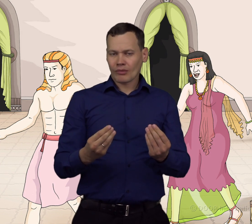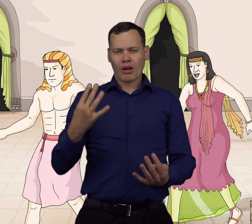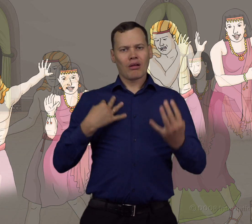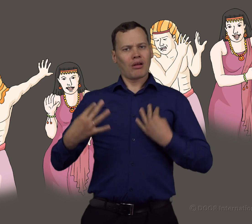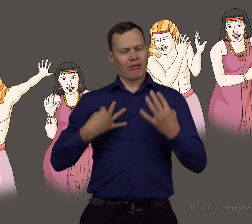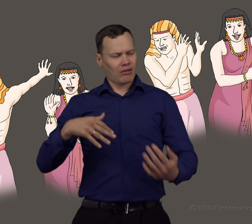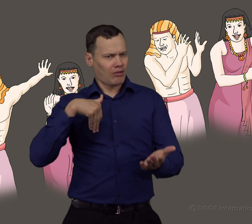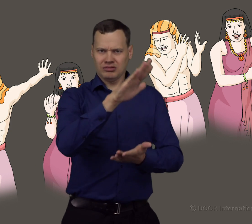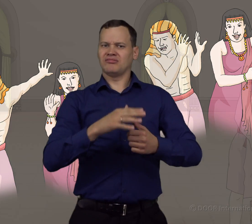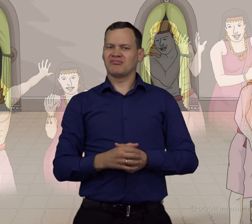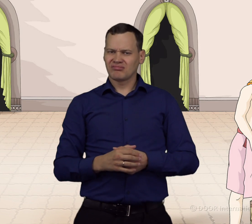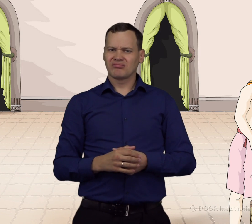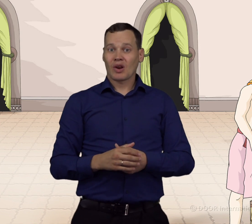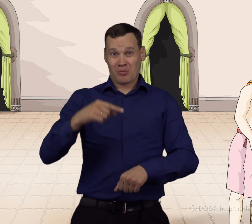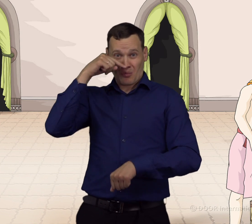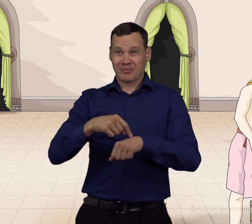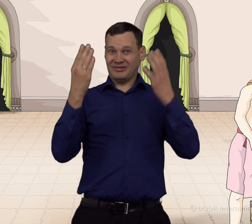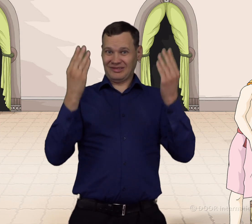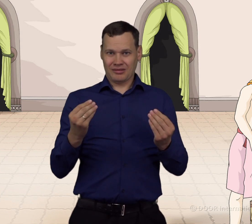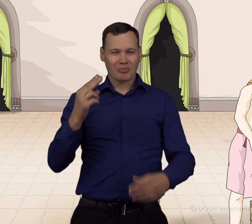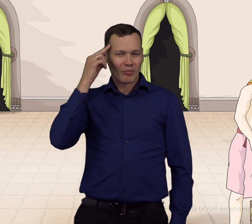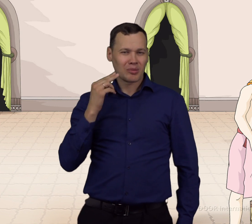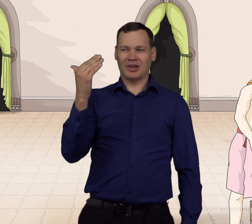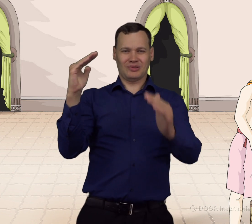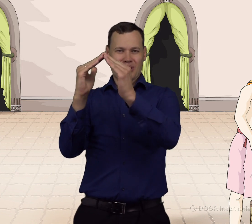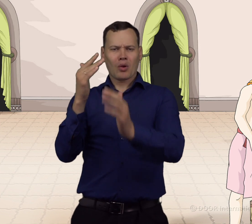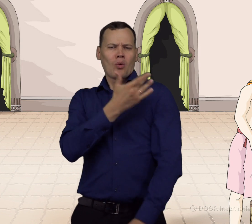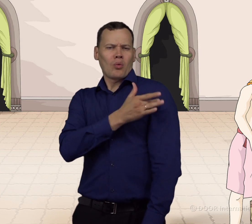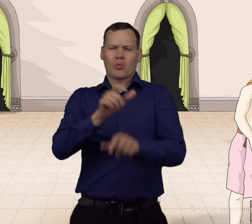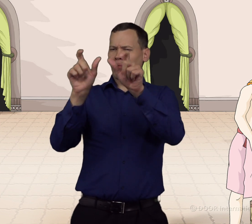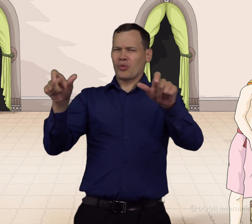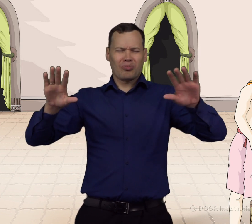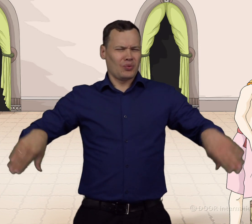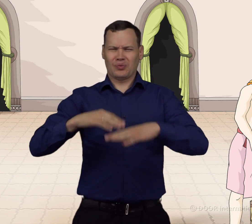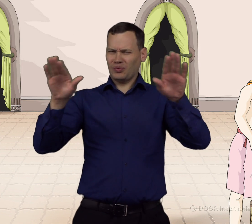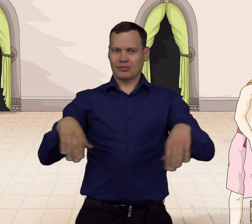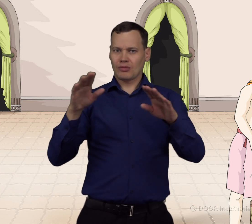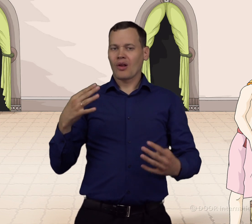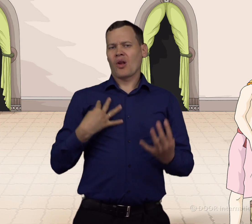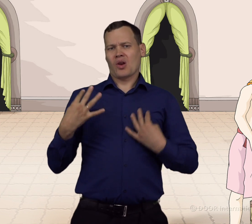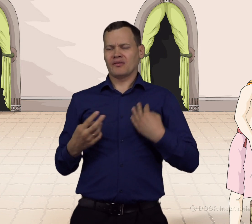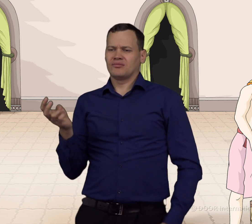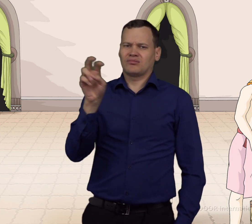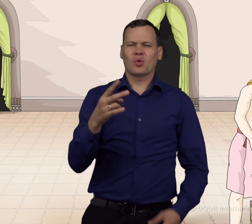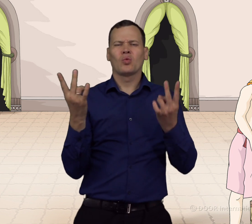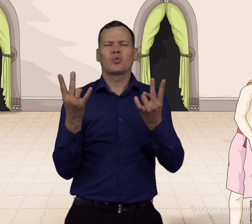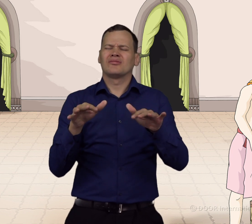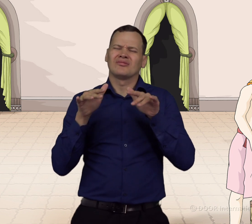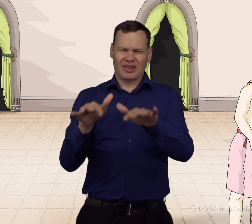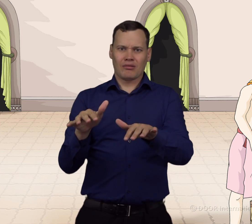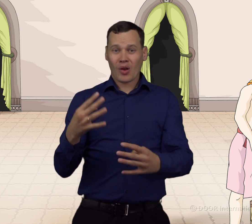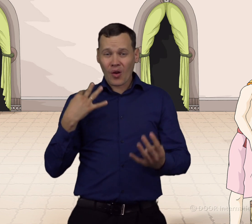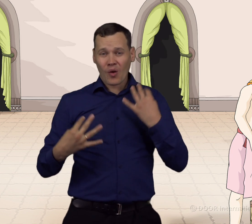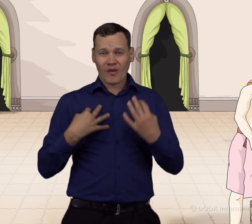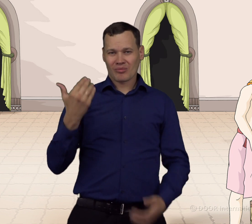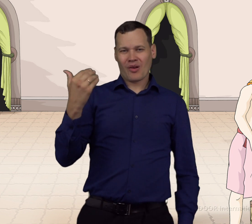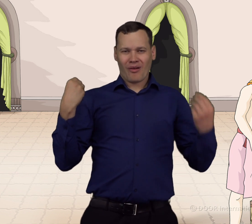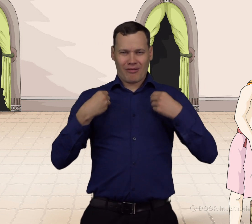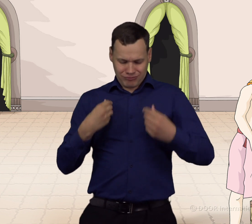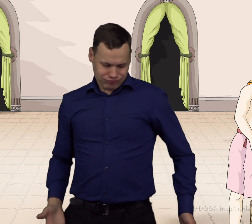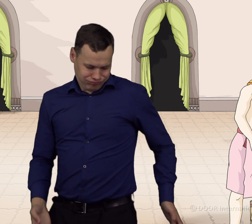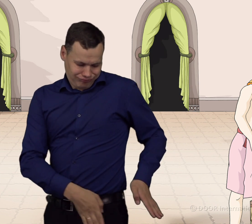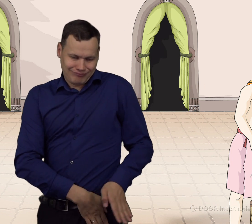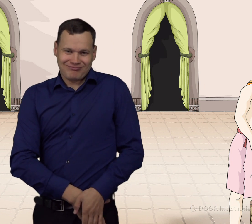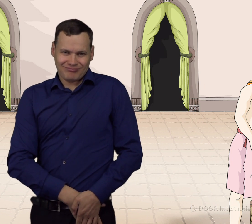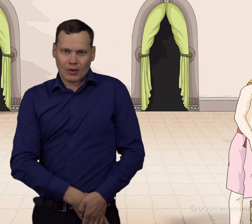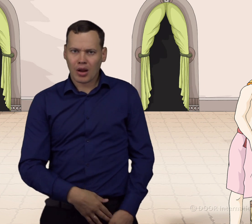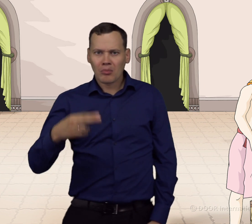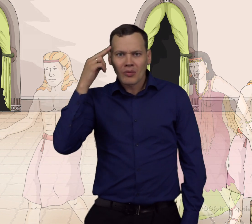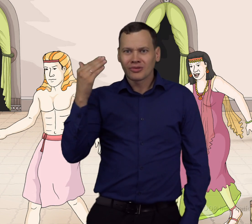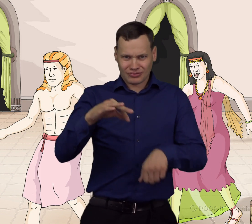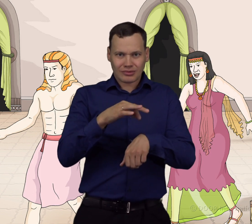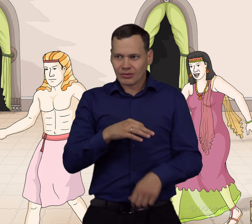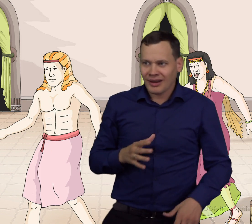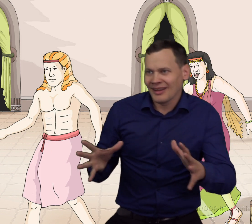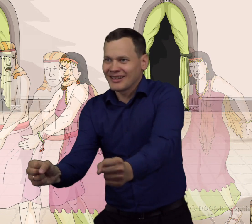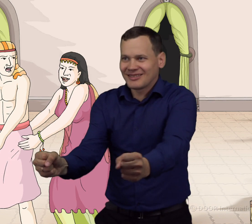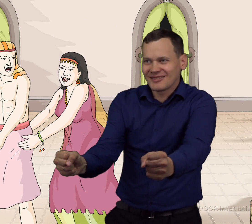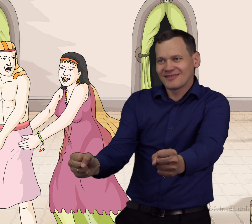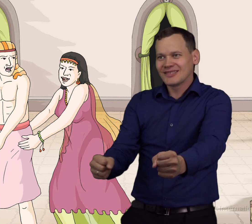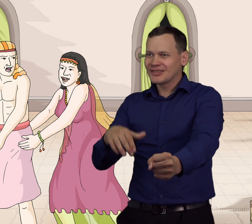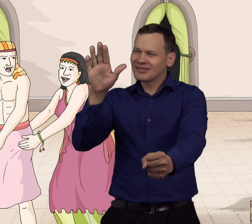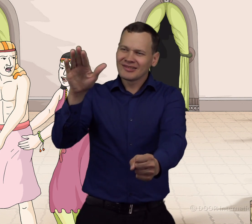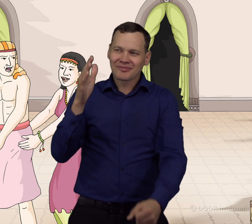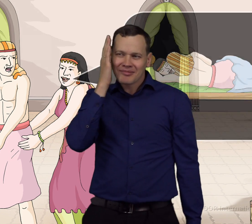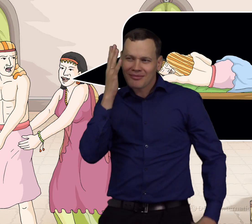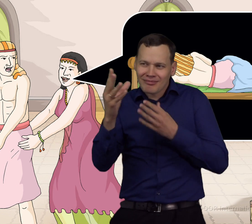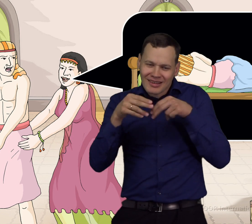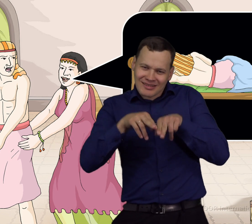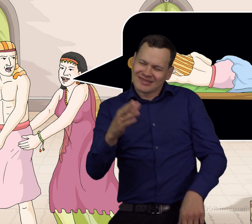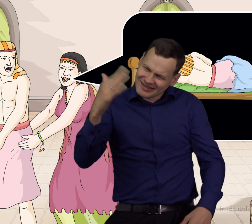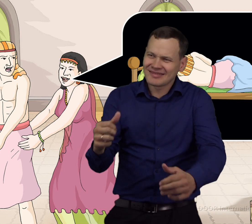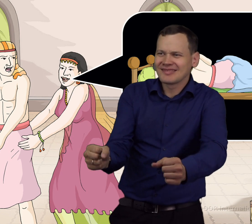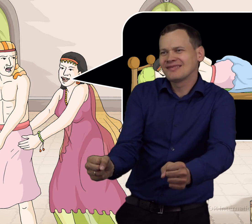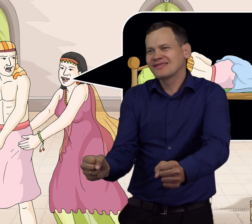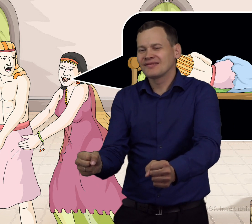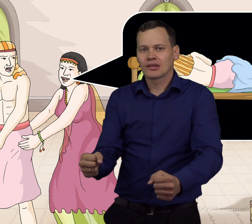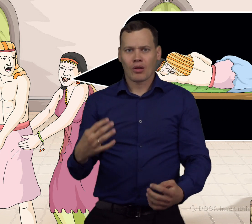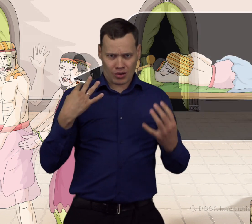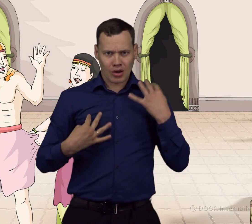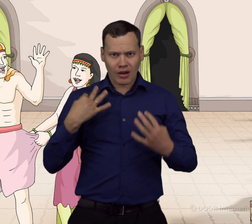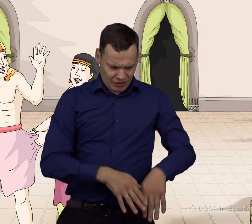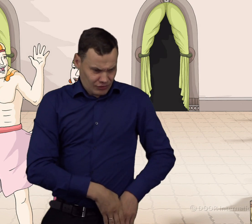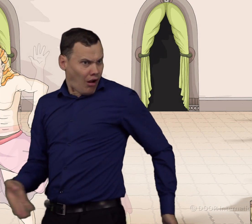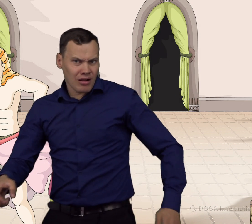One day, however, Joseph went into the house to attend to his work, and not a single household servant was inside. She grabbed Joseph by his cloak and said, “Sleep with me!”